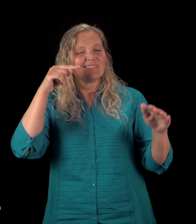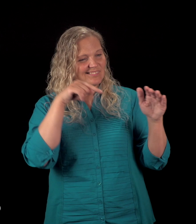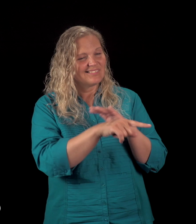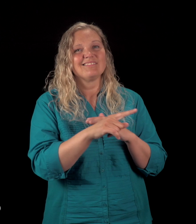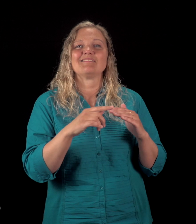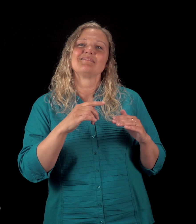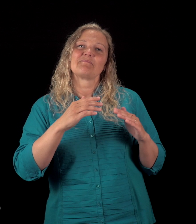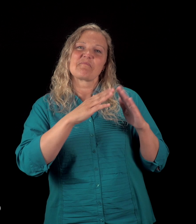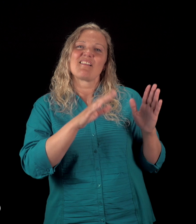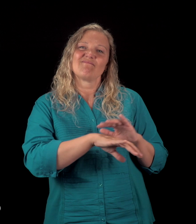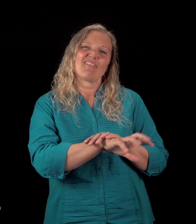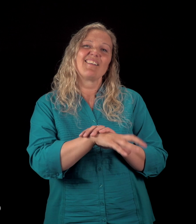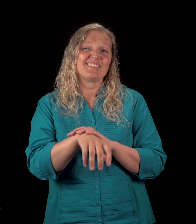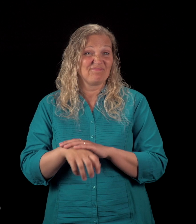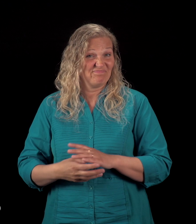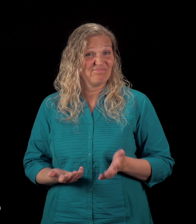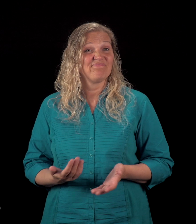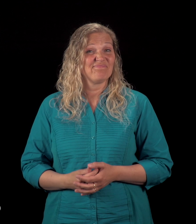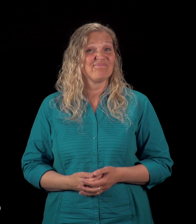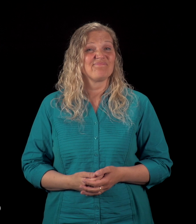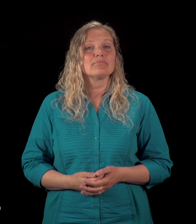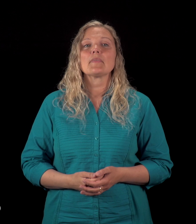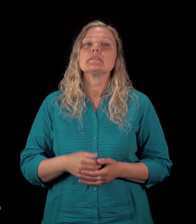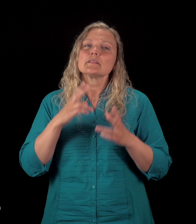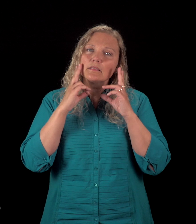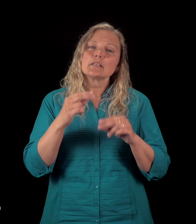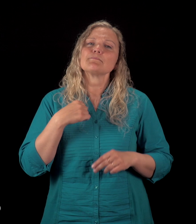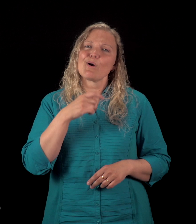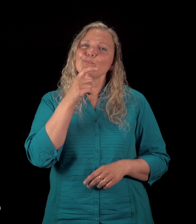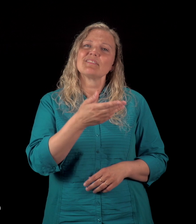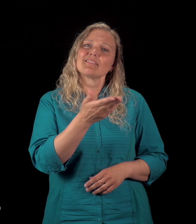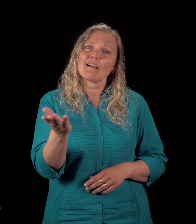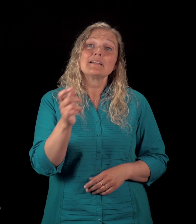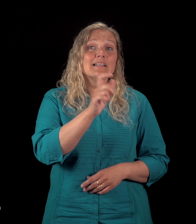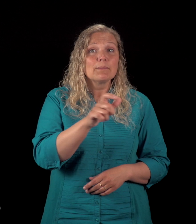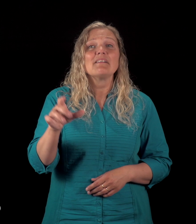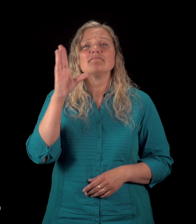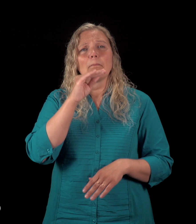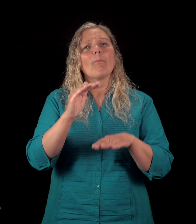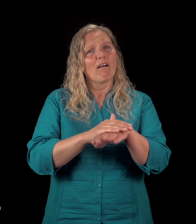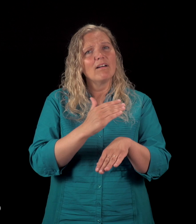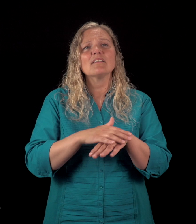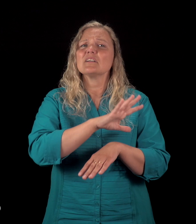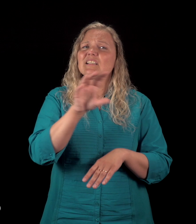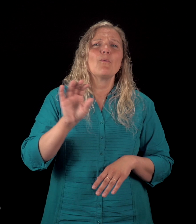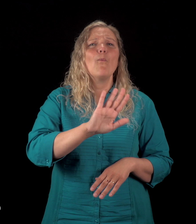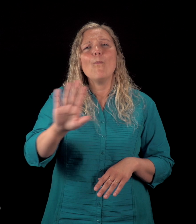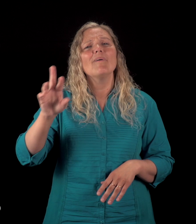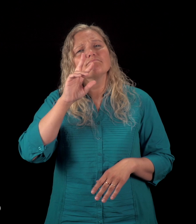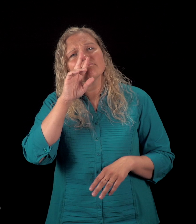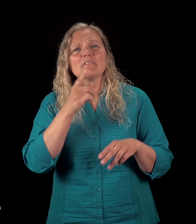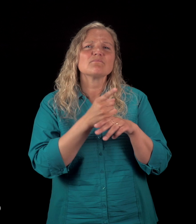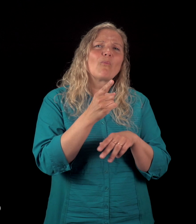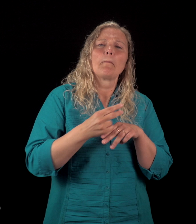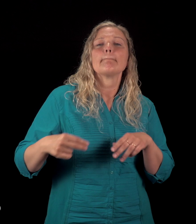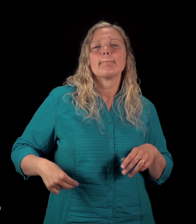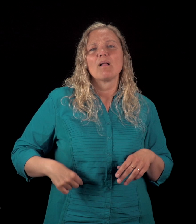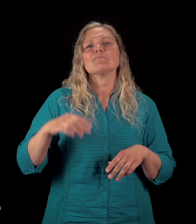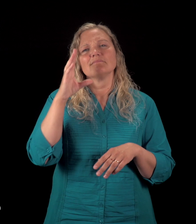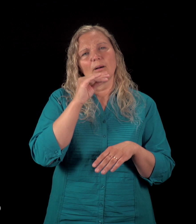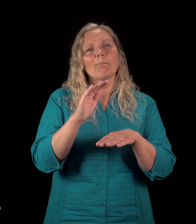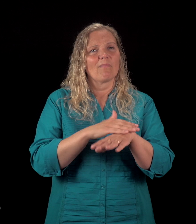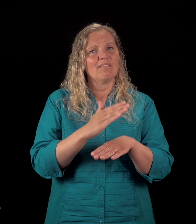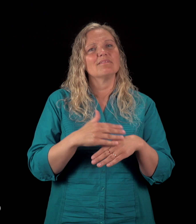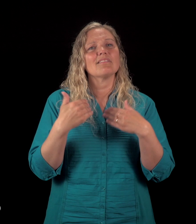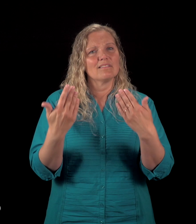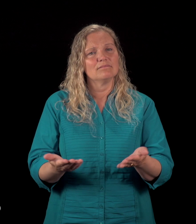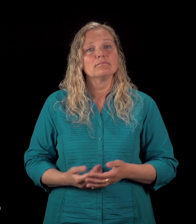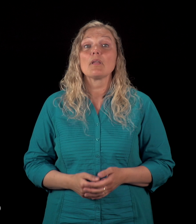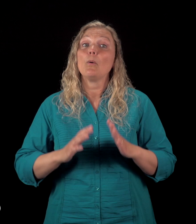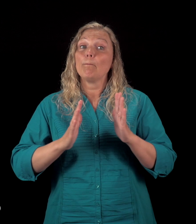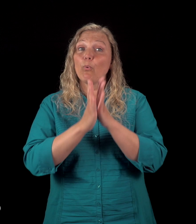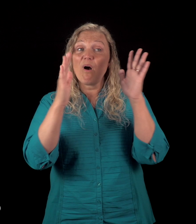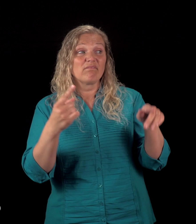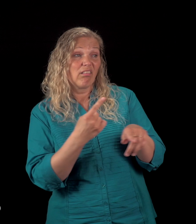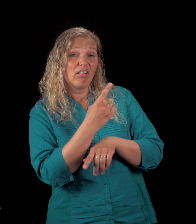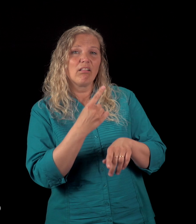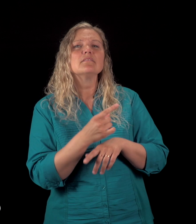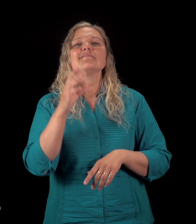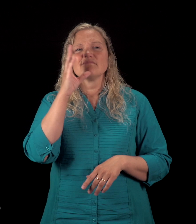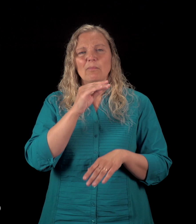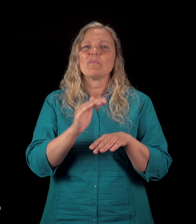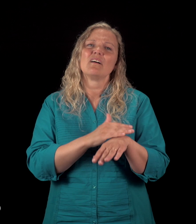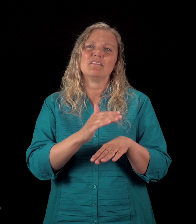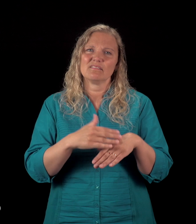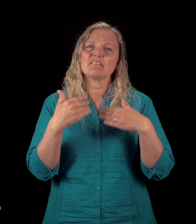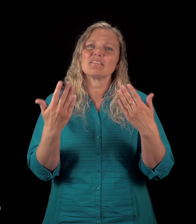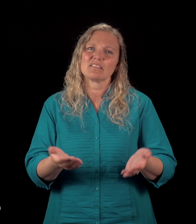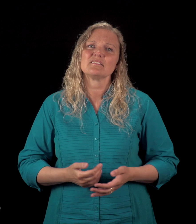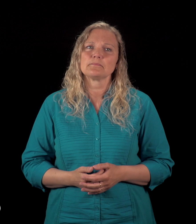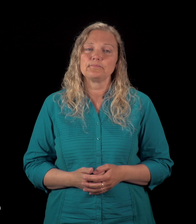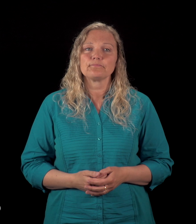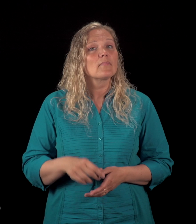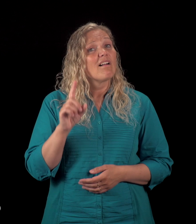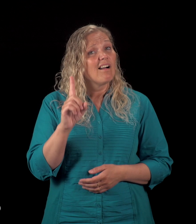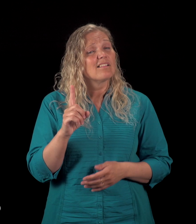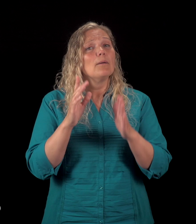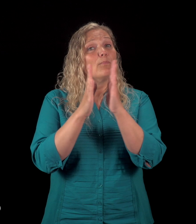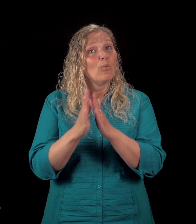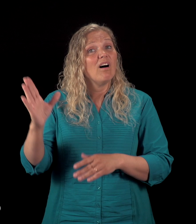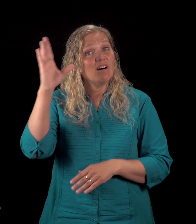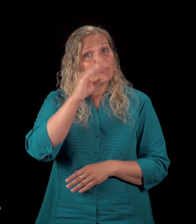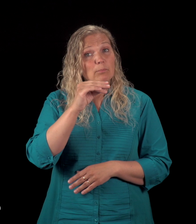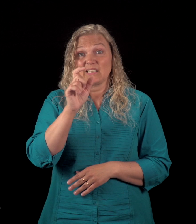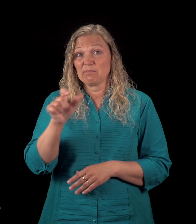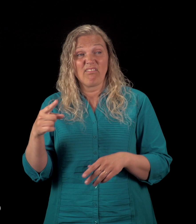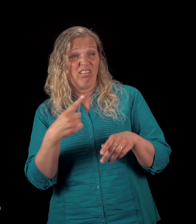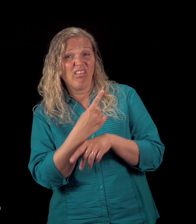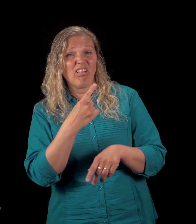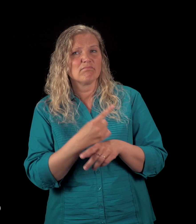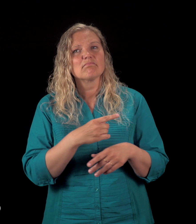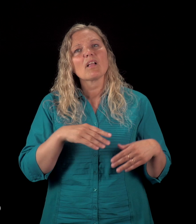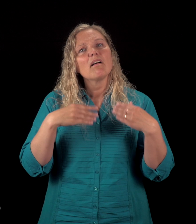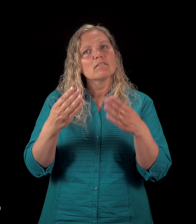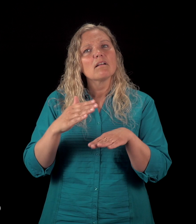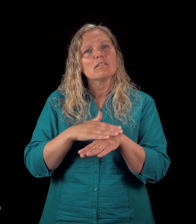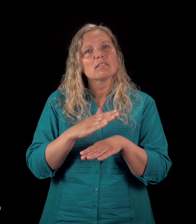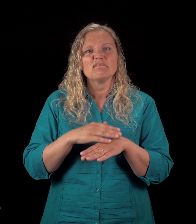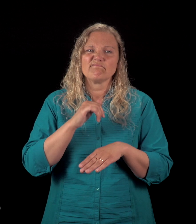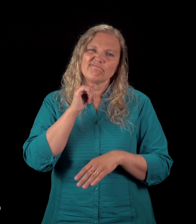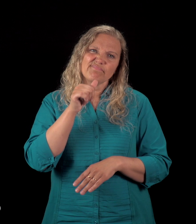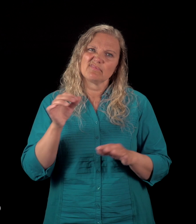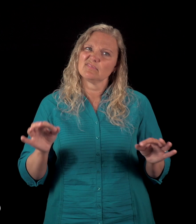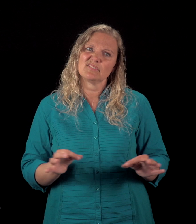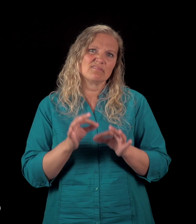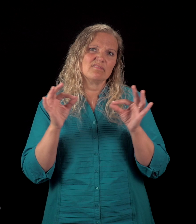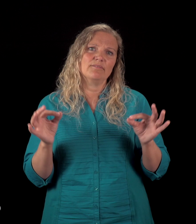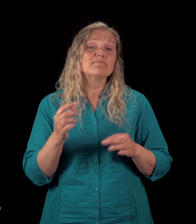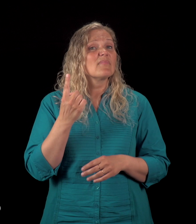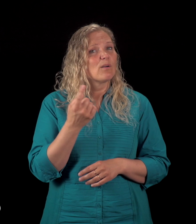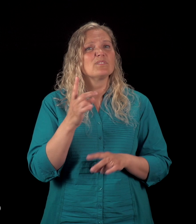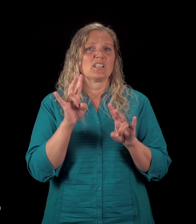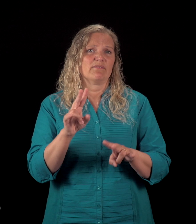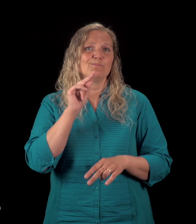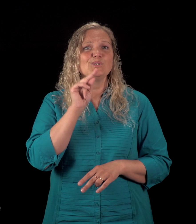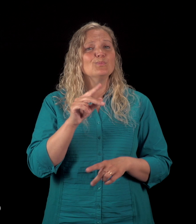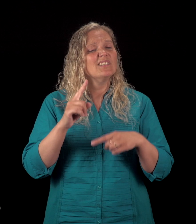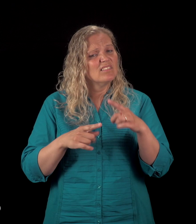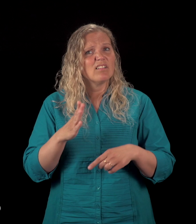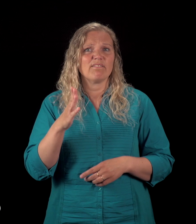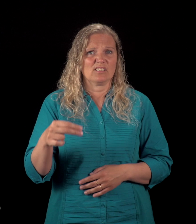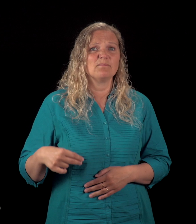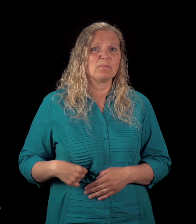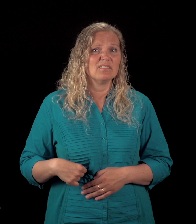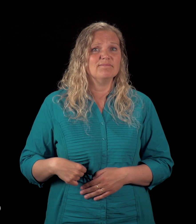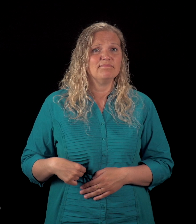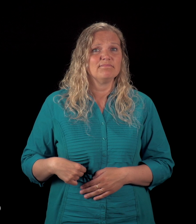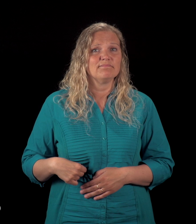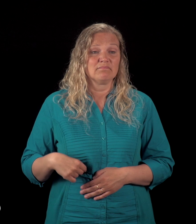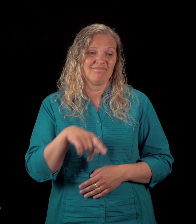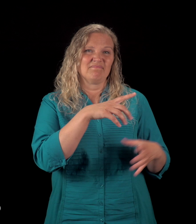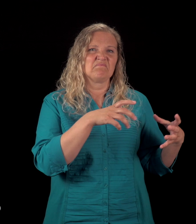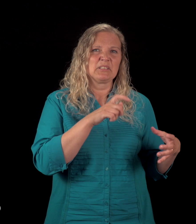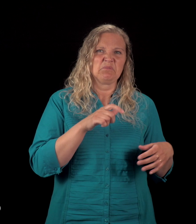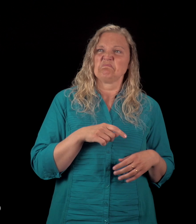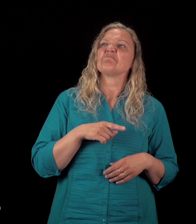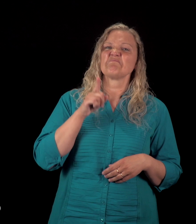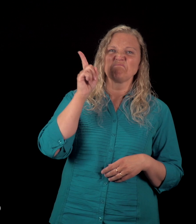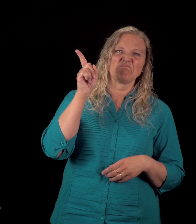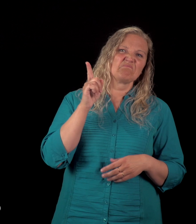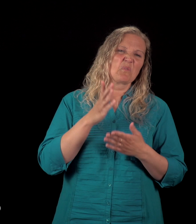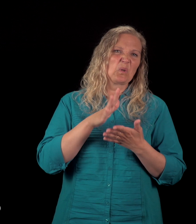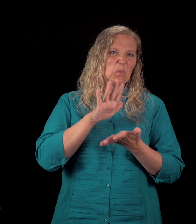Truly I tell you, the sons of men will be forgiven all sins and blasphemies, as many as they utter. But whoever blasphemes against the Holy Spirit will never be forgiven; he is guilty of eternal sin.”